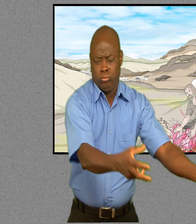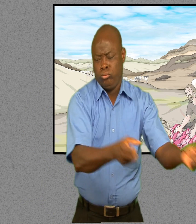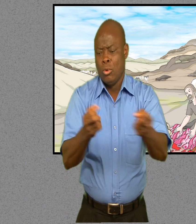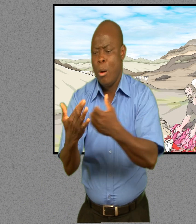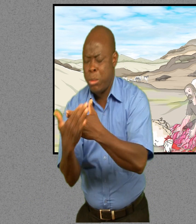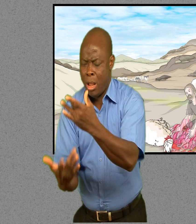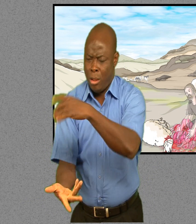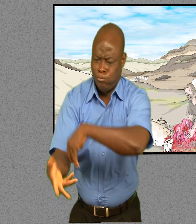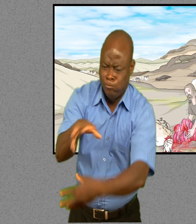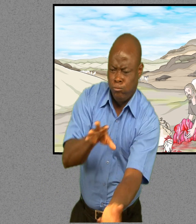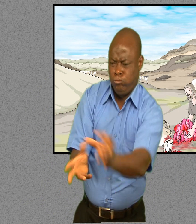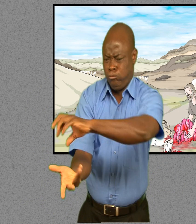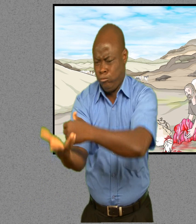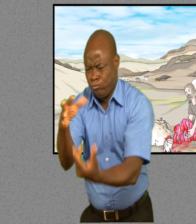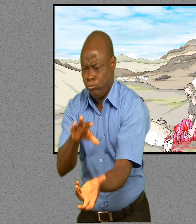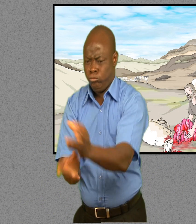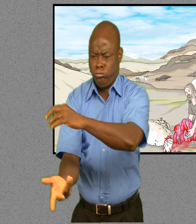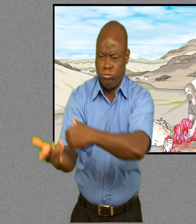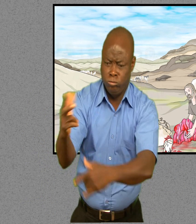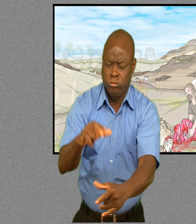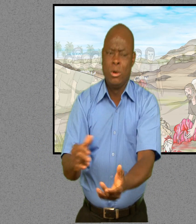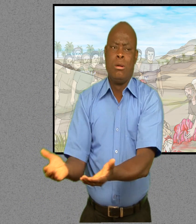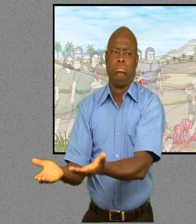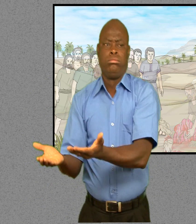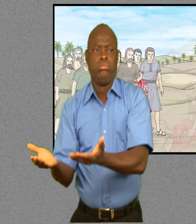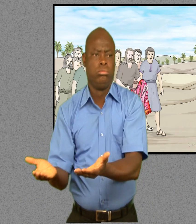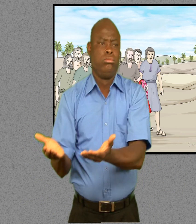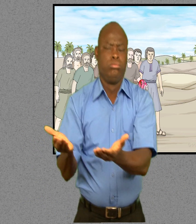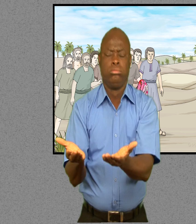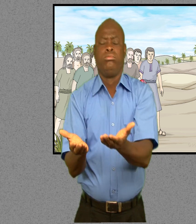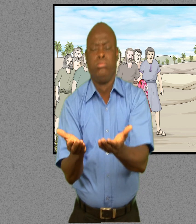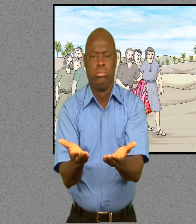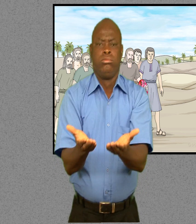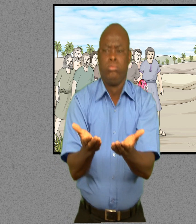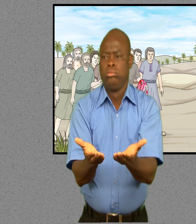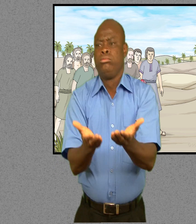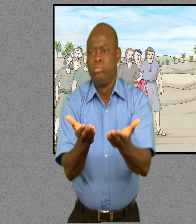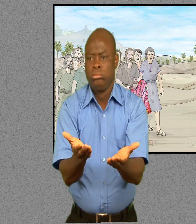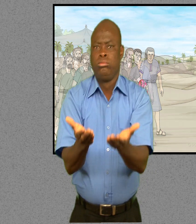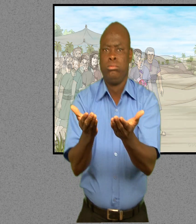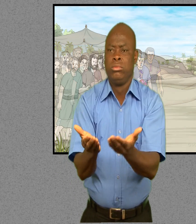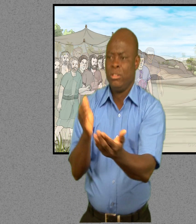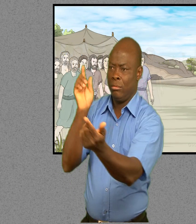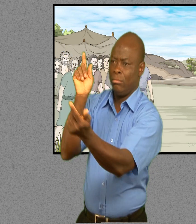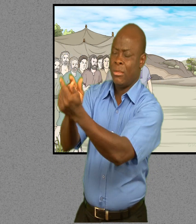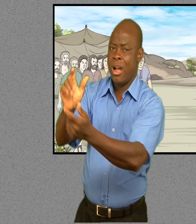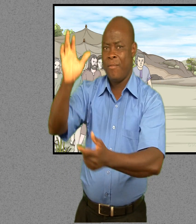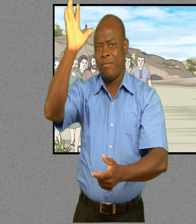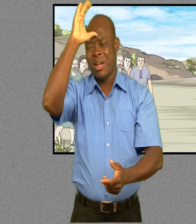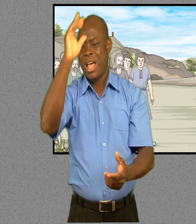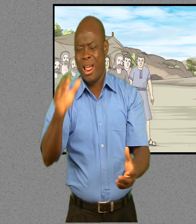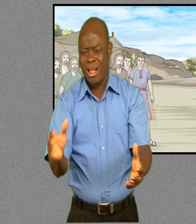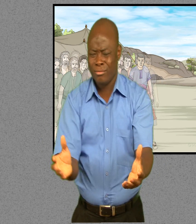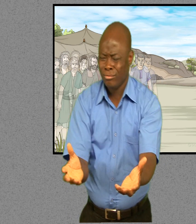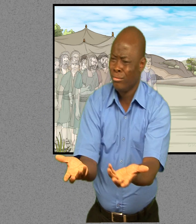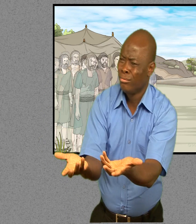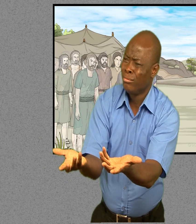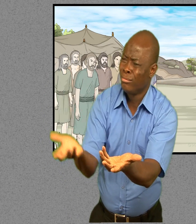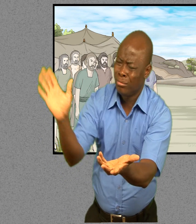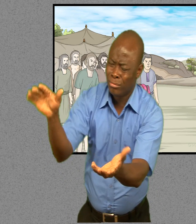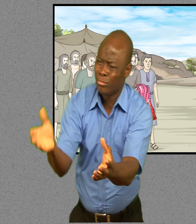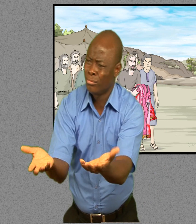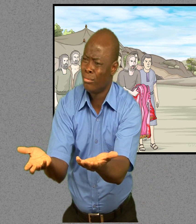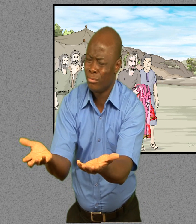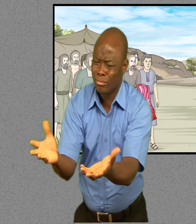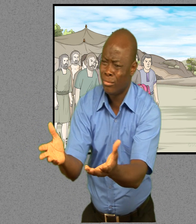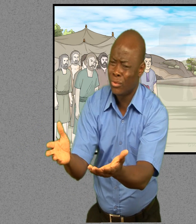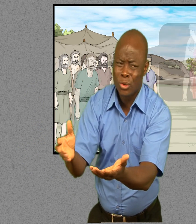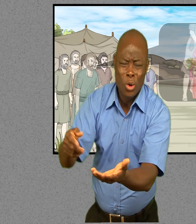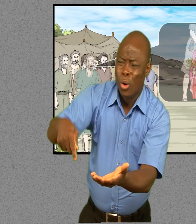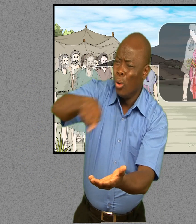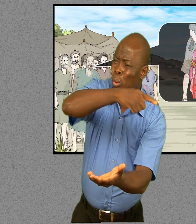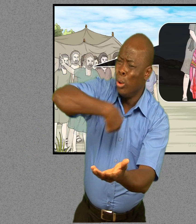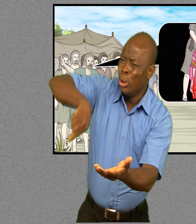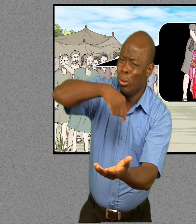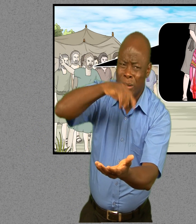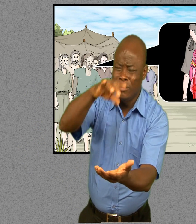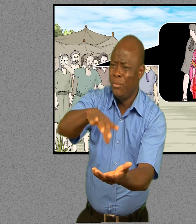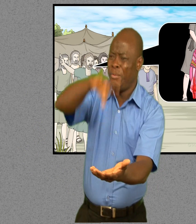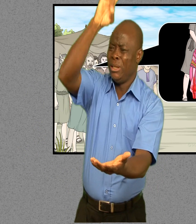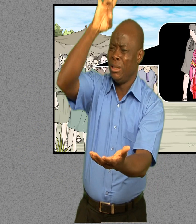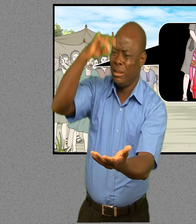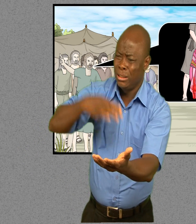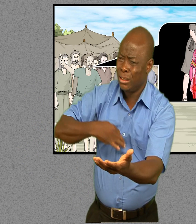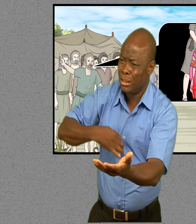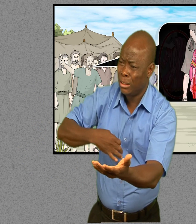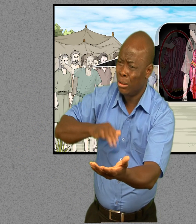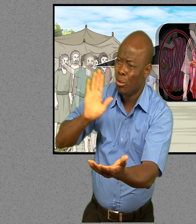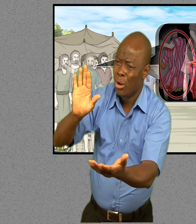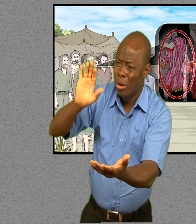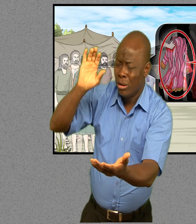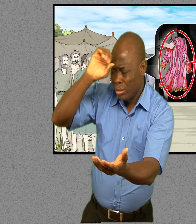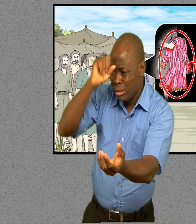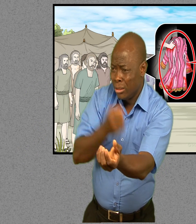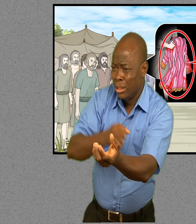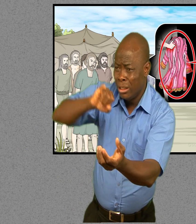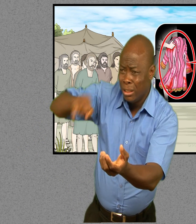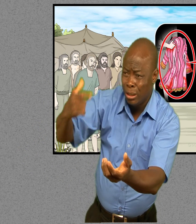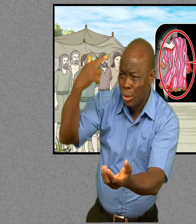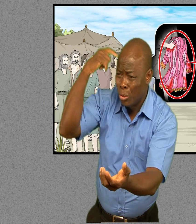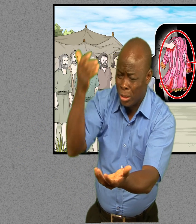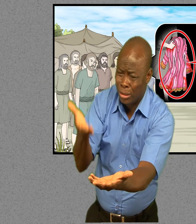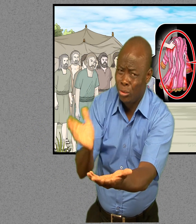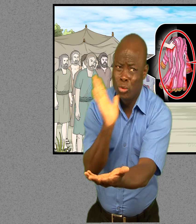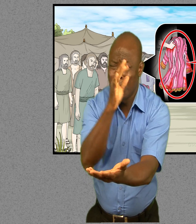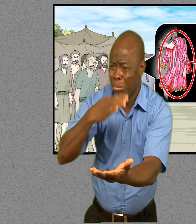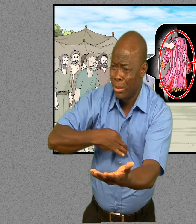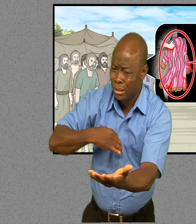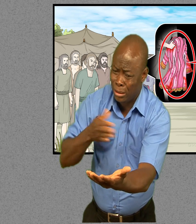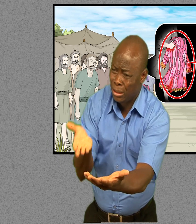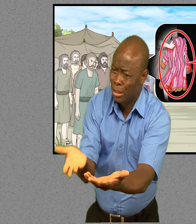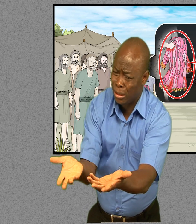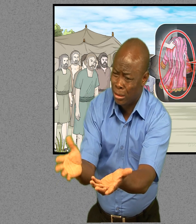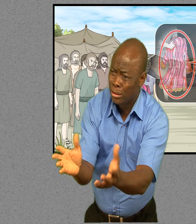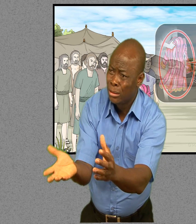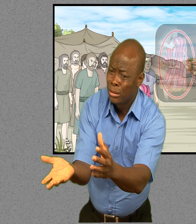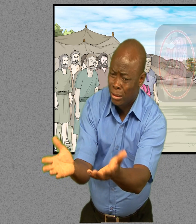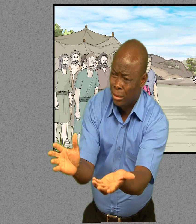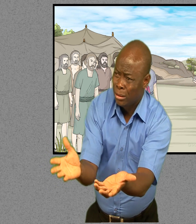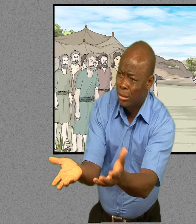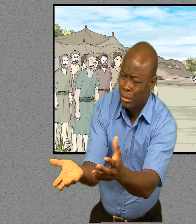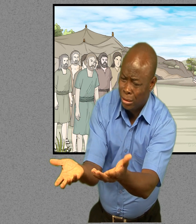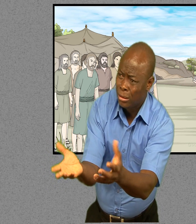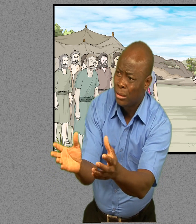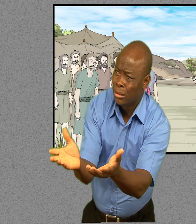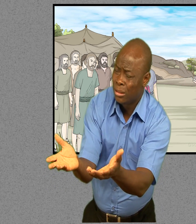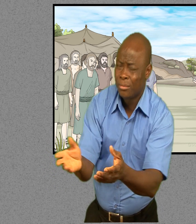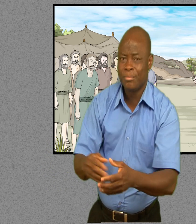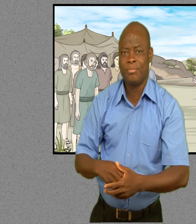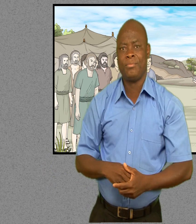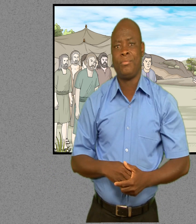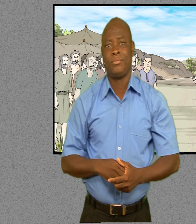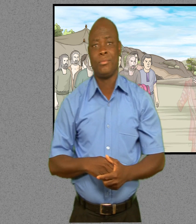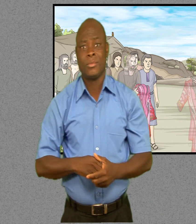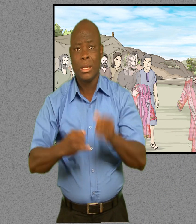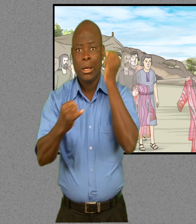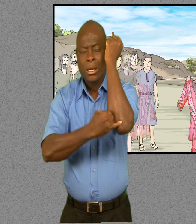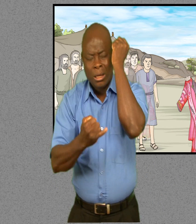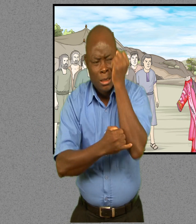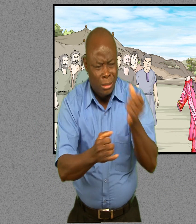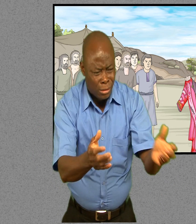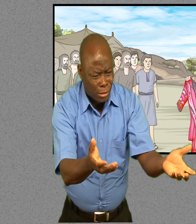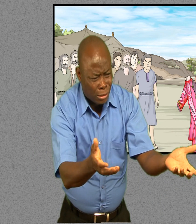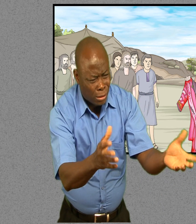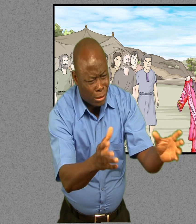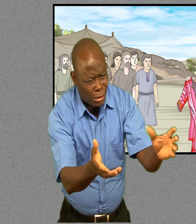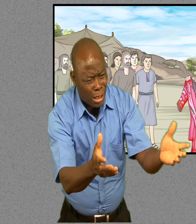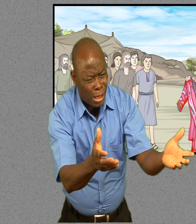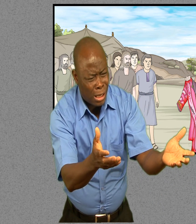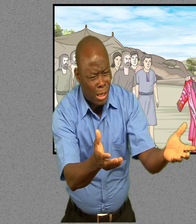They sent the robe of many colors to their father and said, “We found this. Examine it to see whether it is your son’s robe or not.”